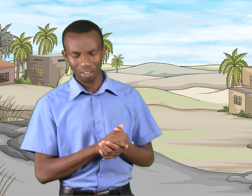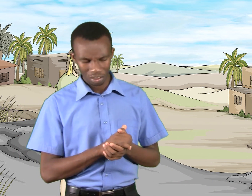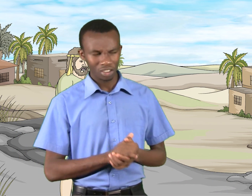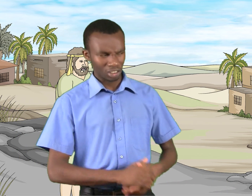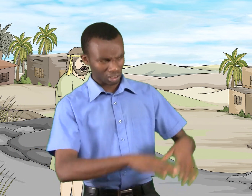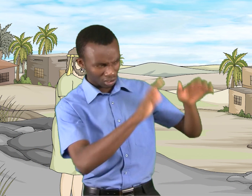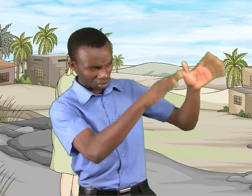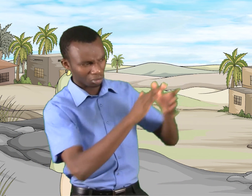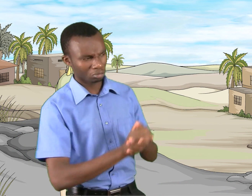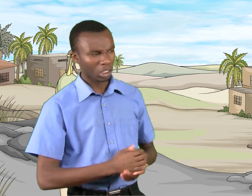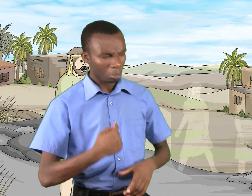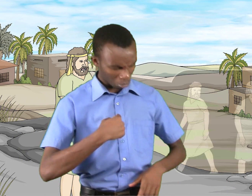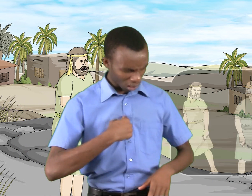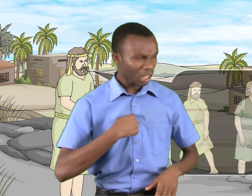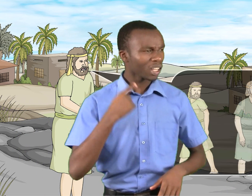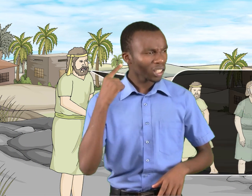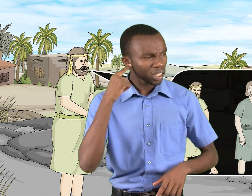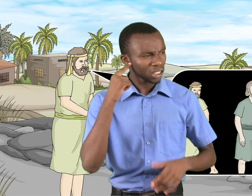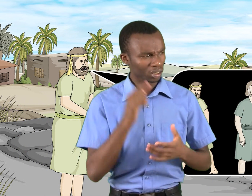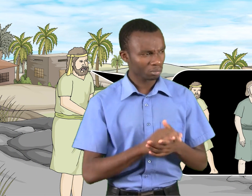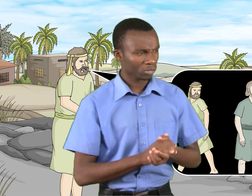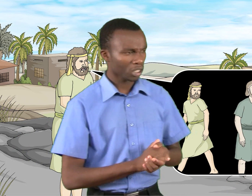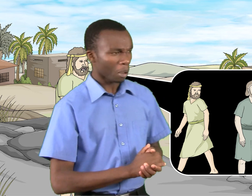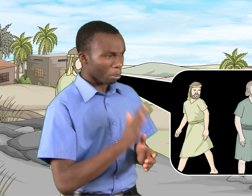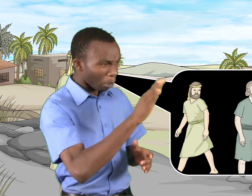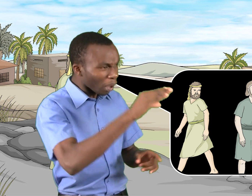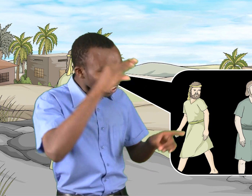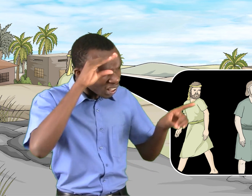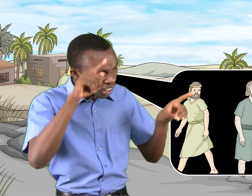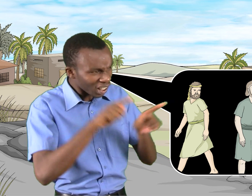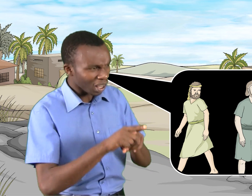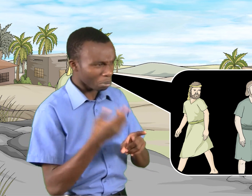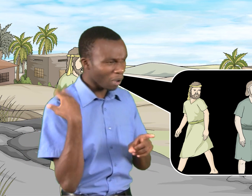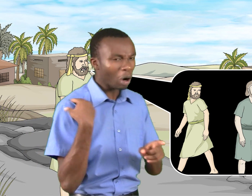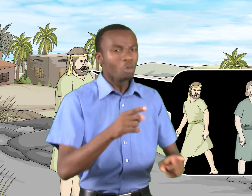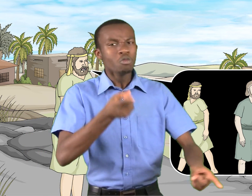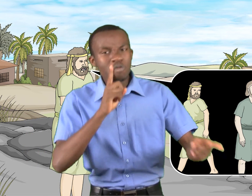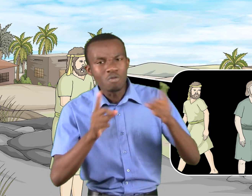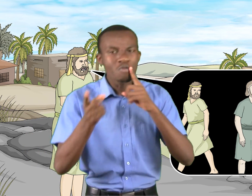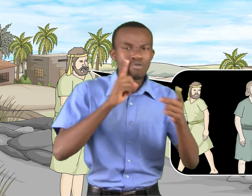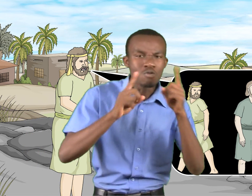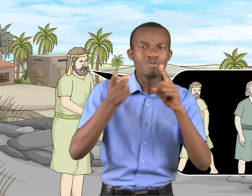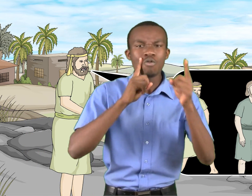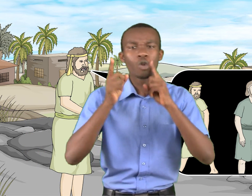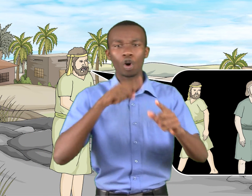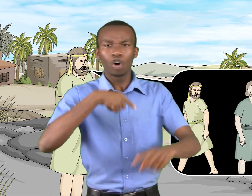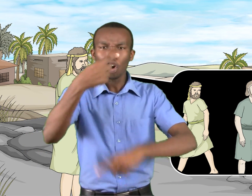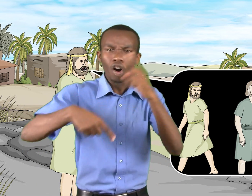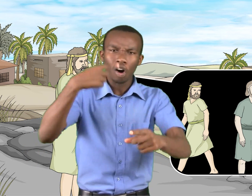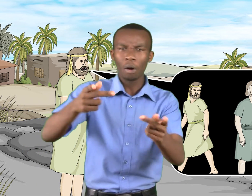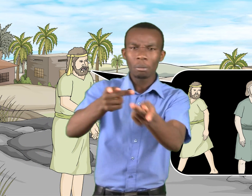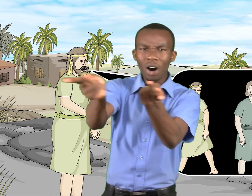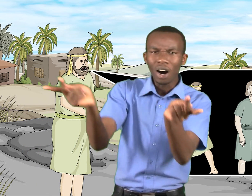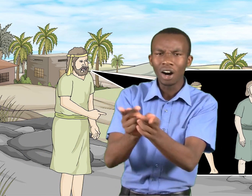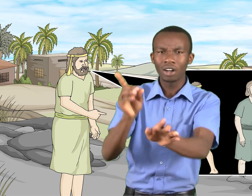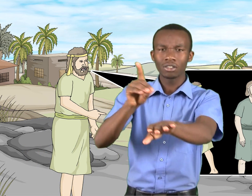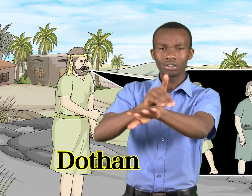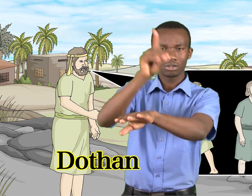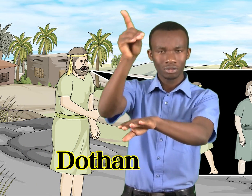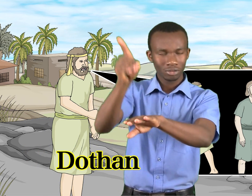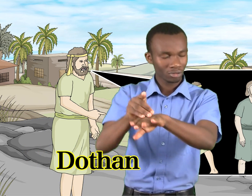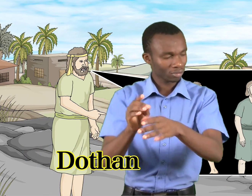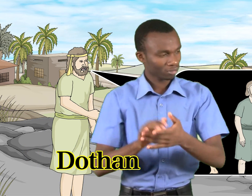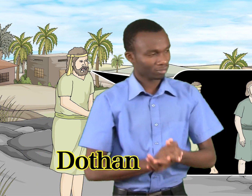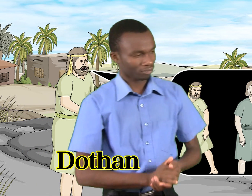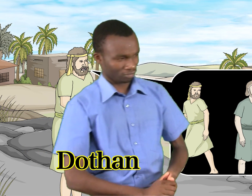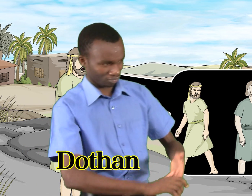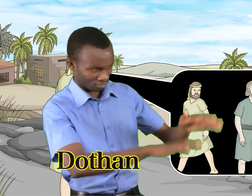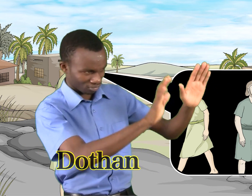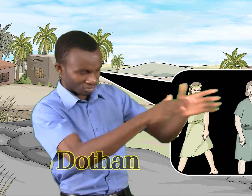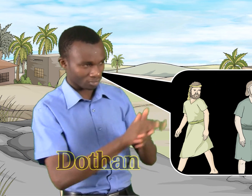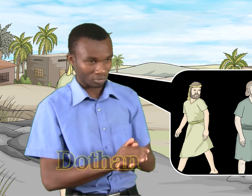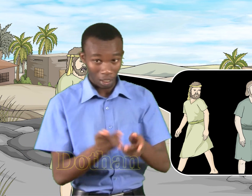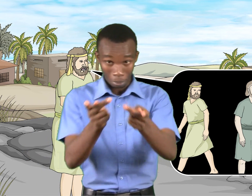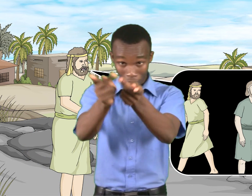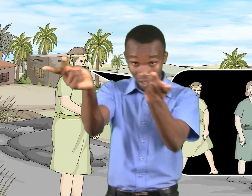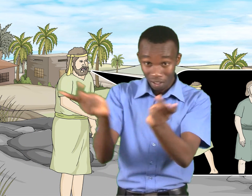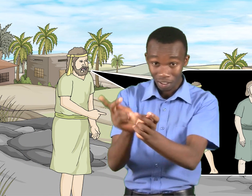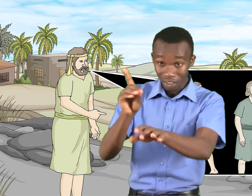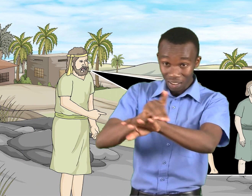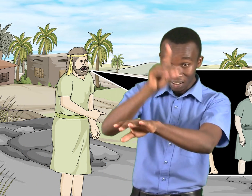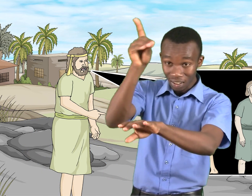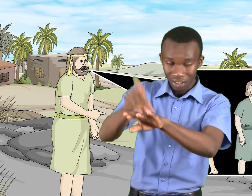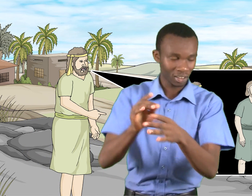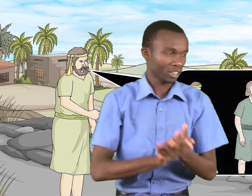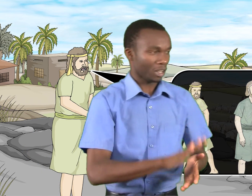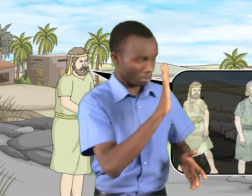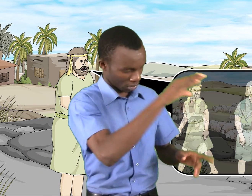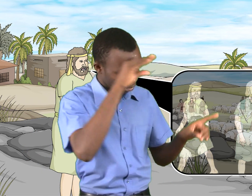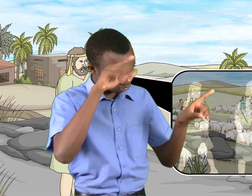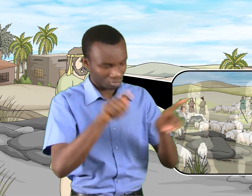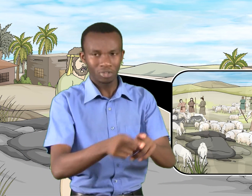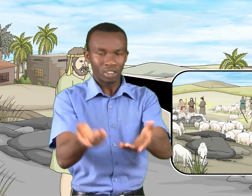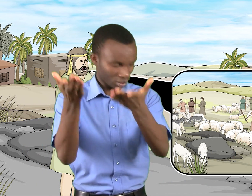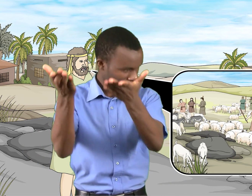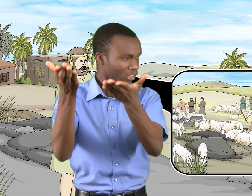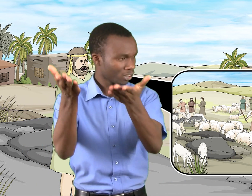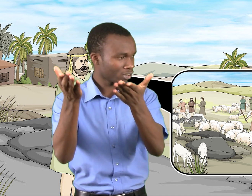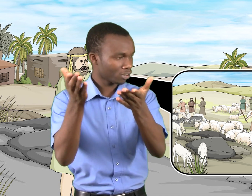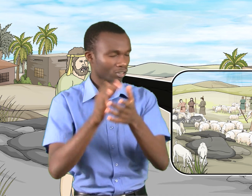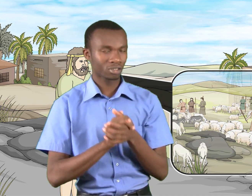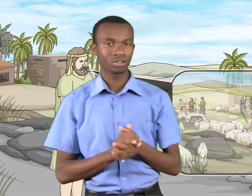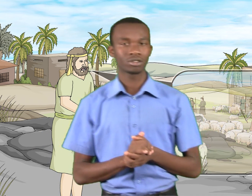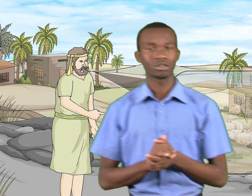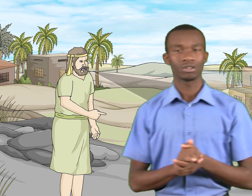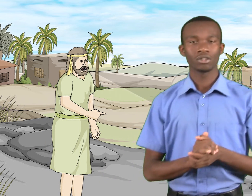“They have moved on from here,” the man answered.